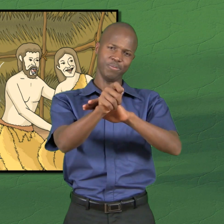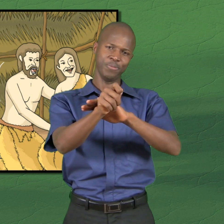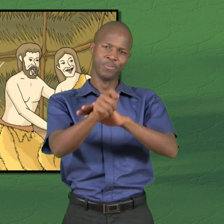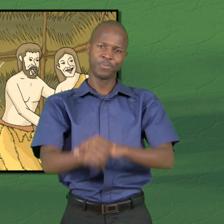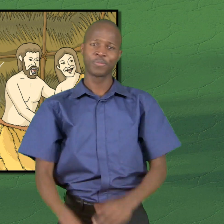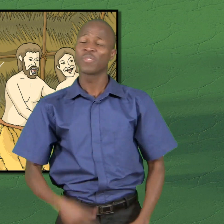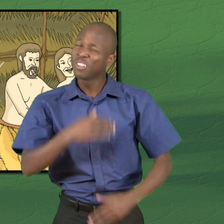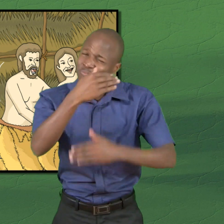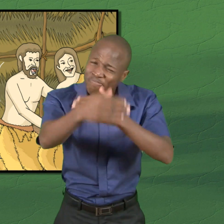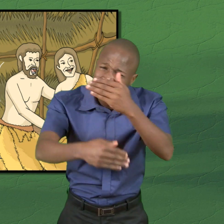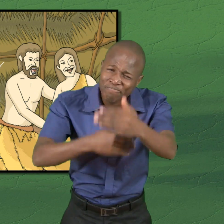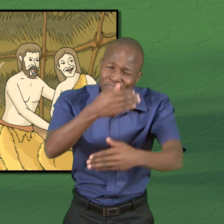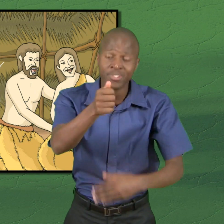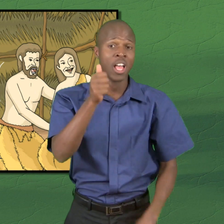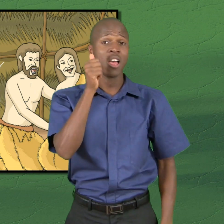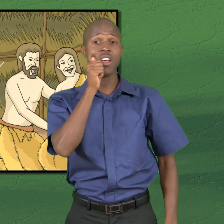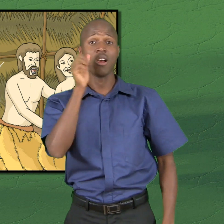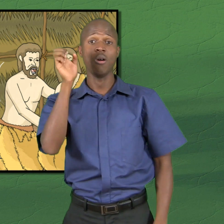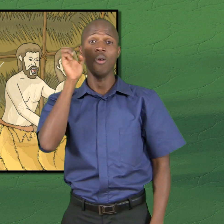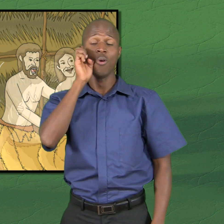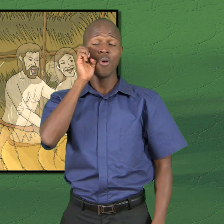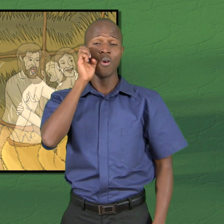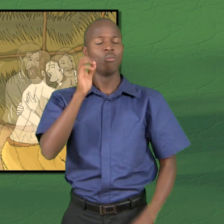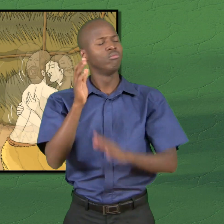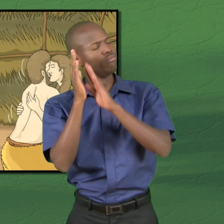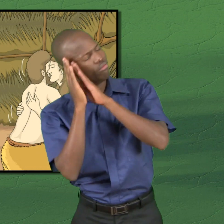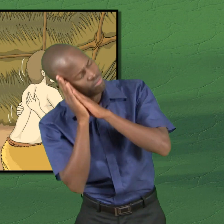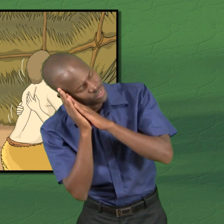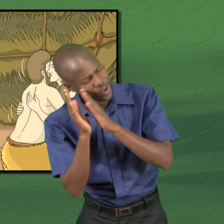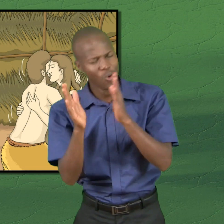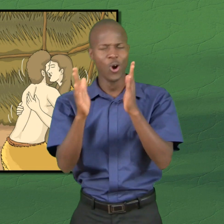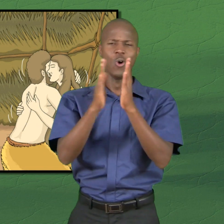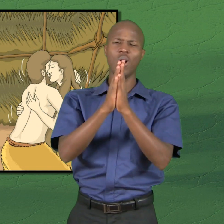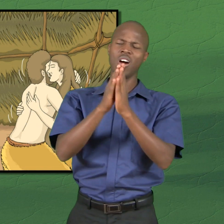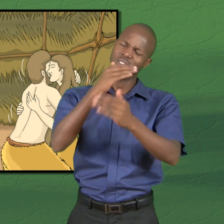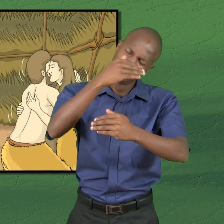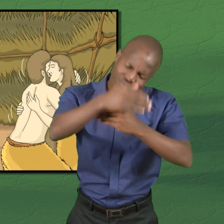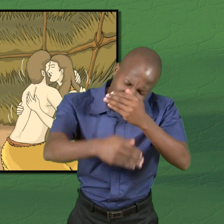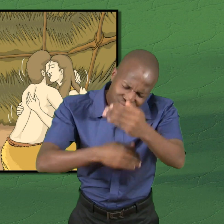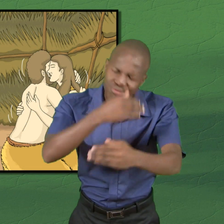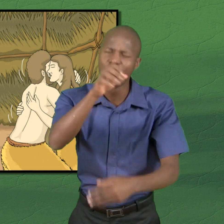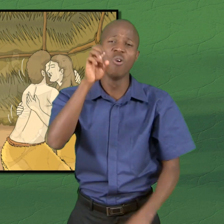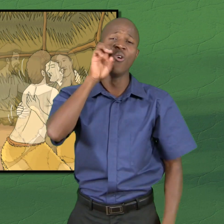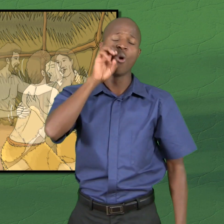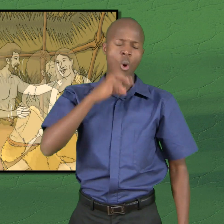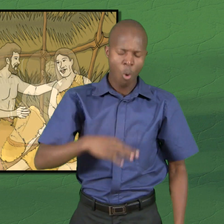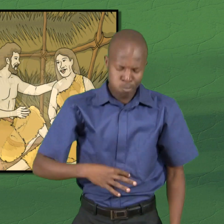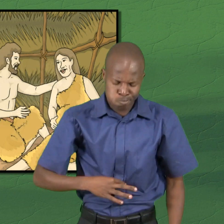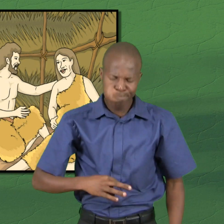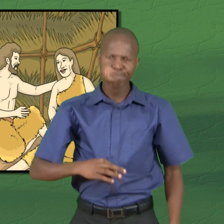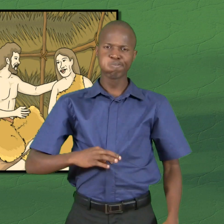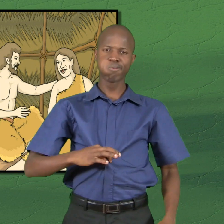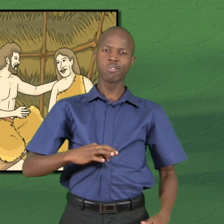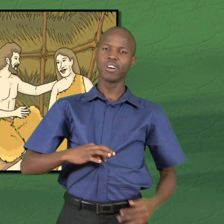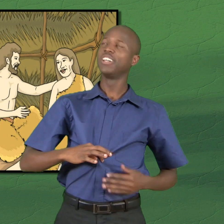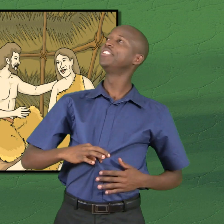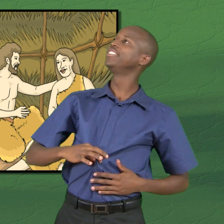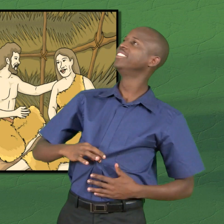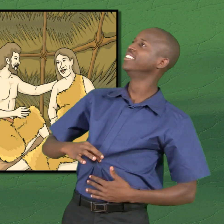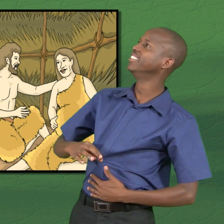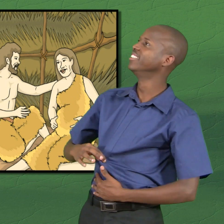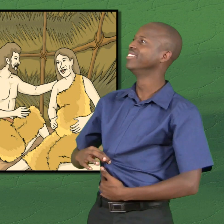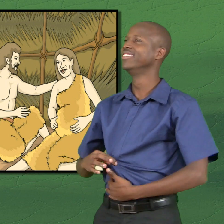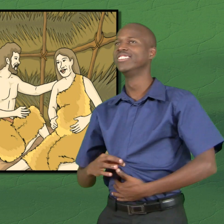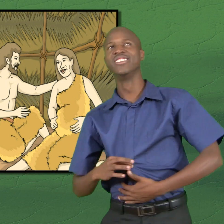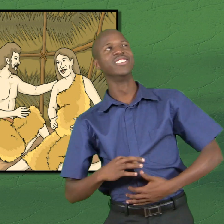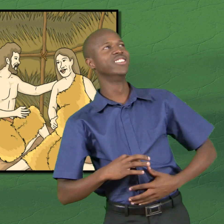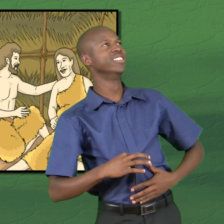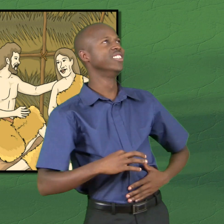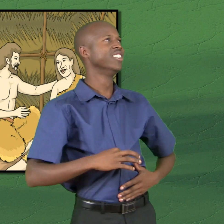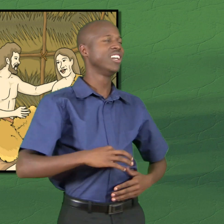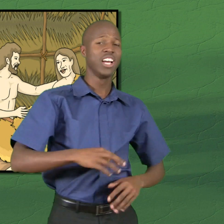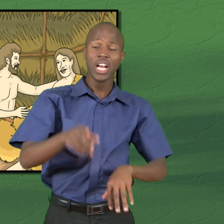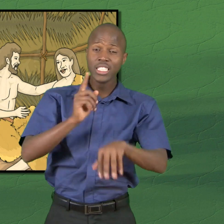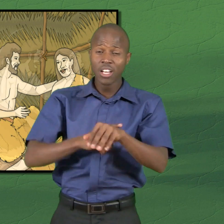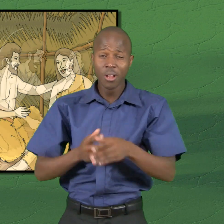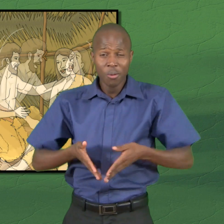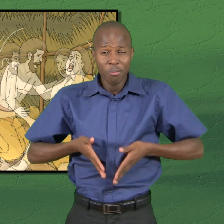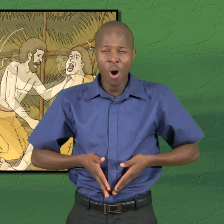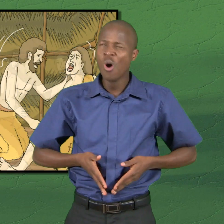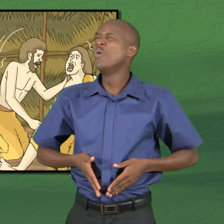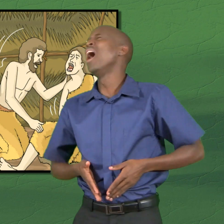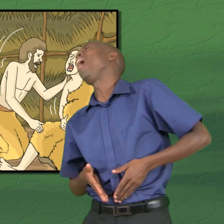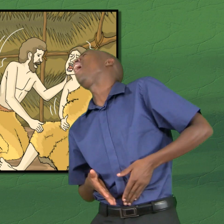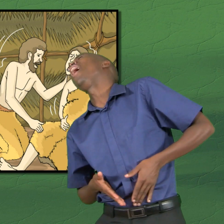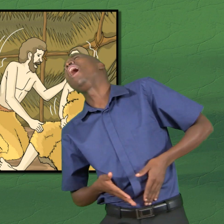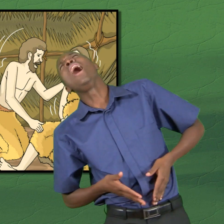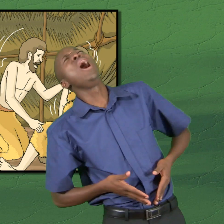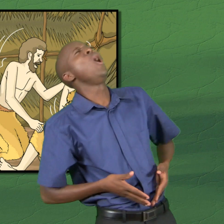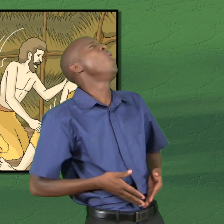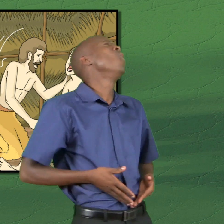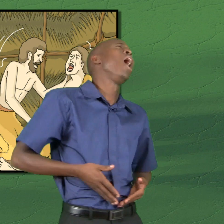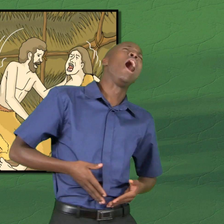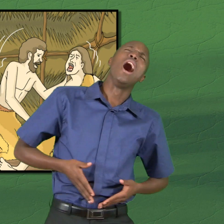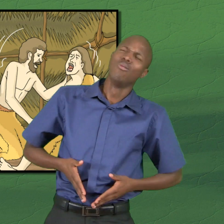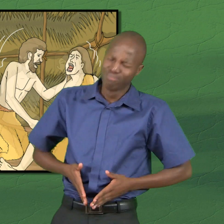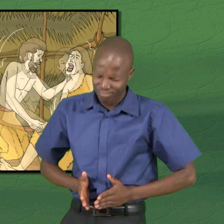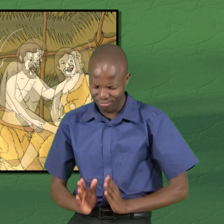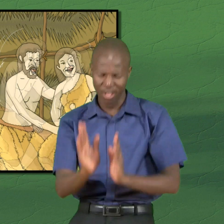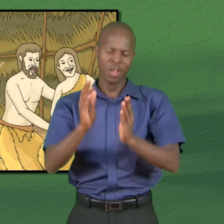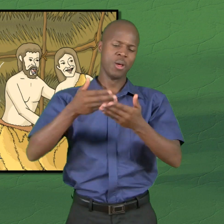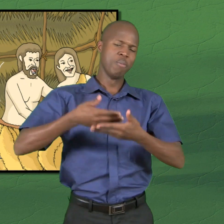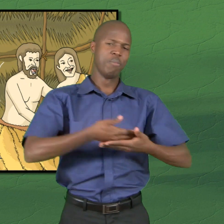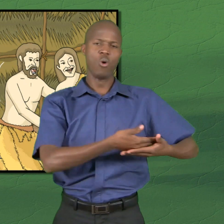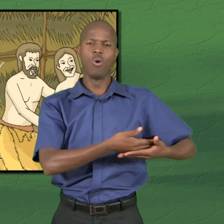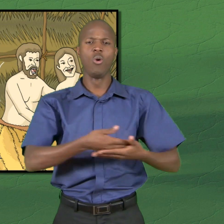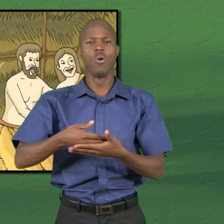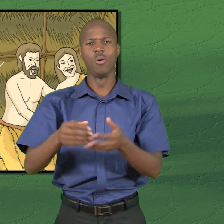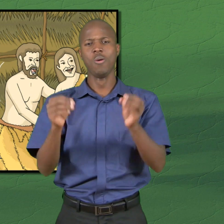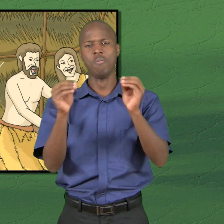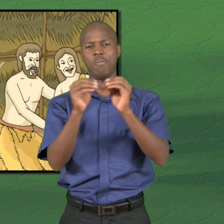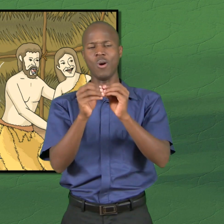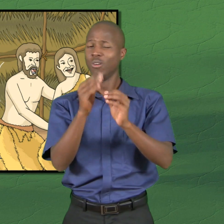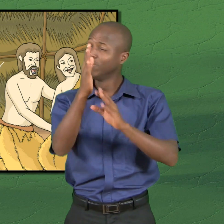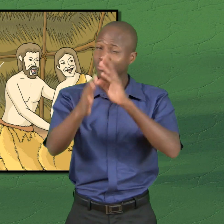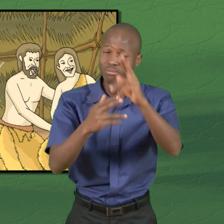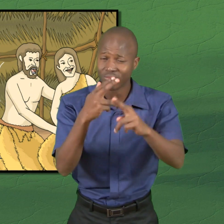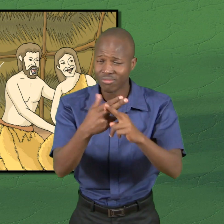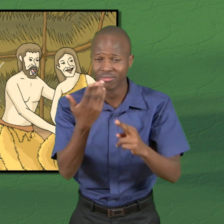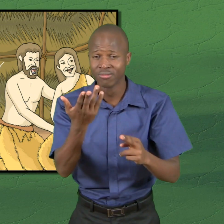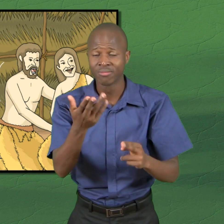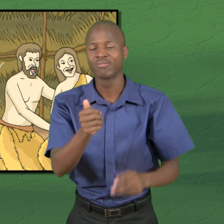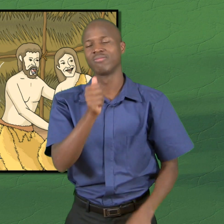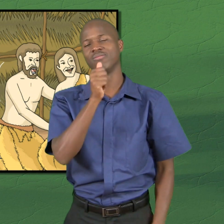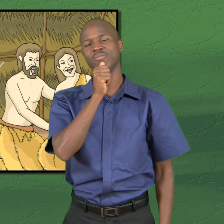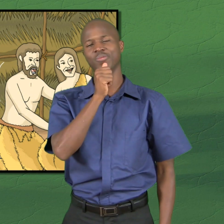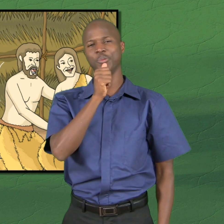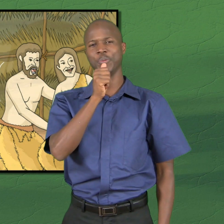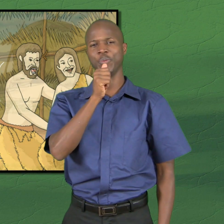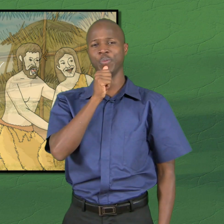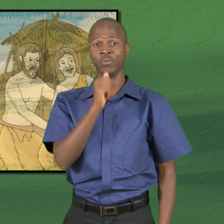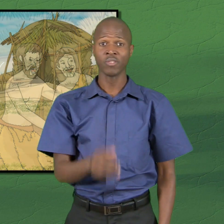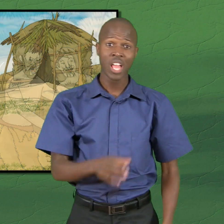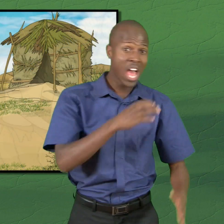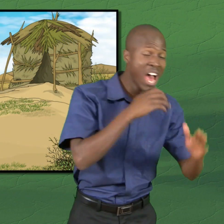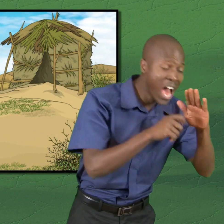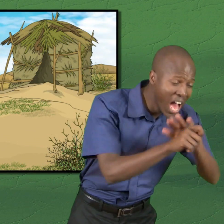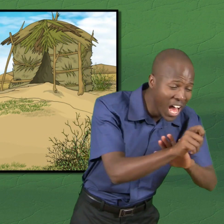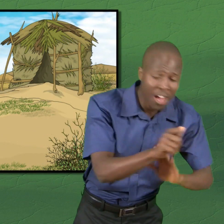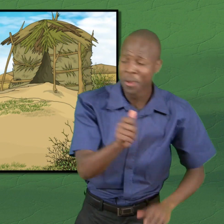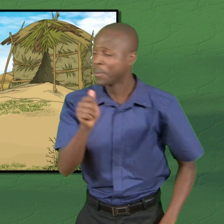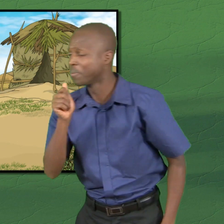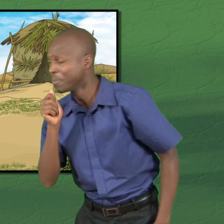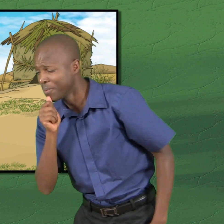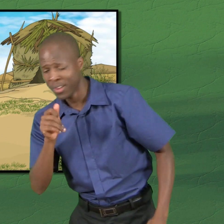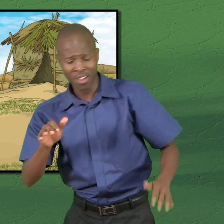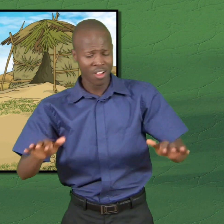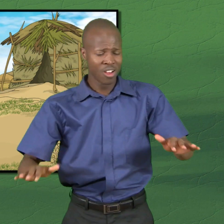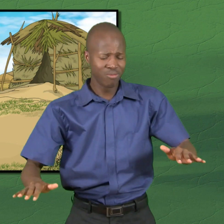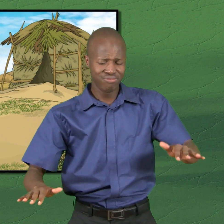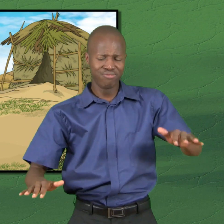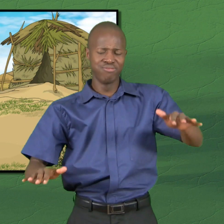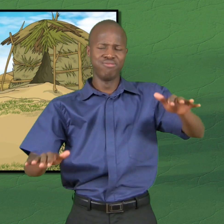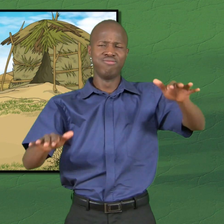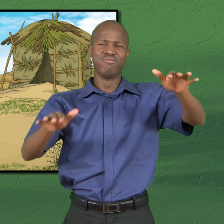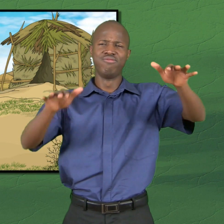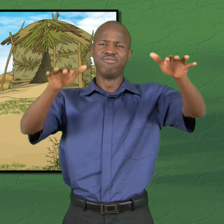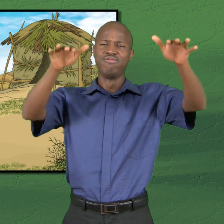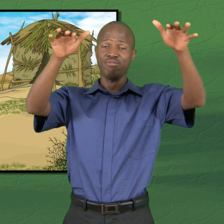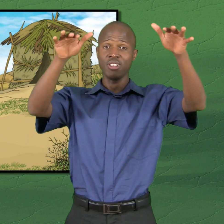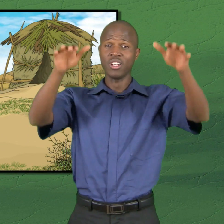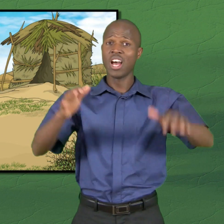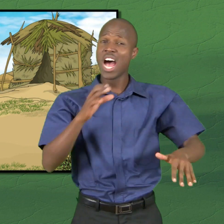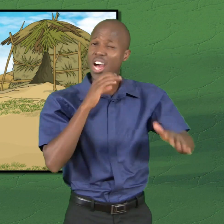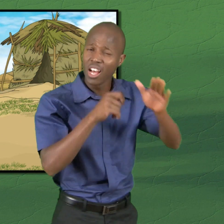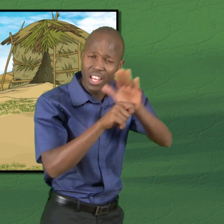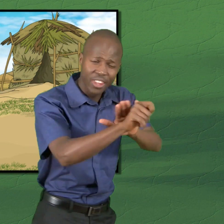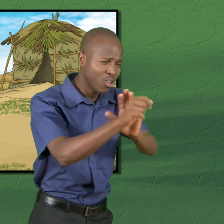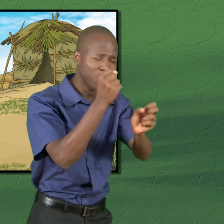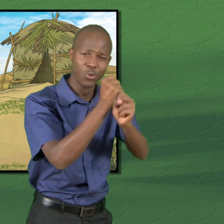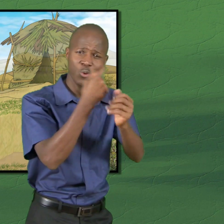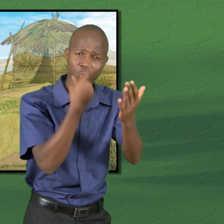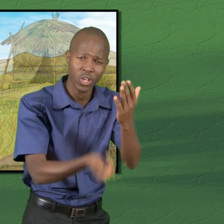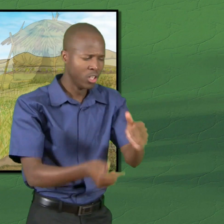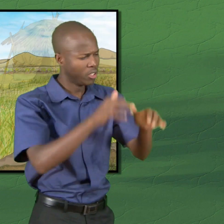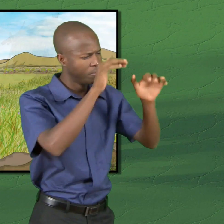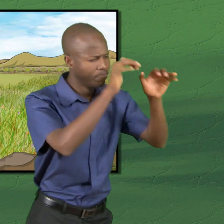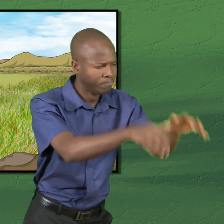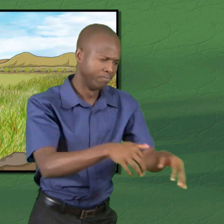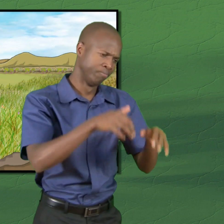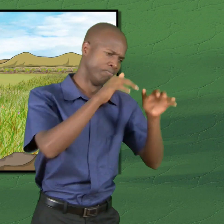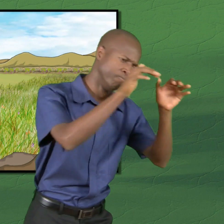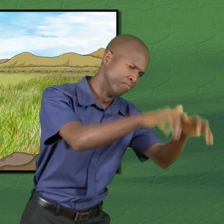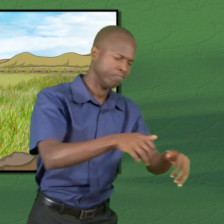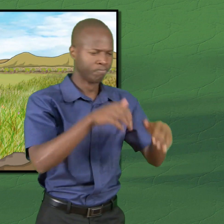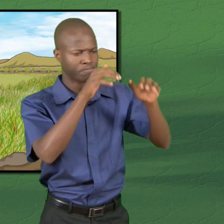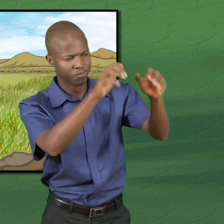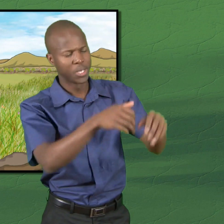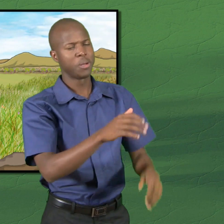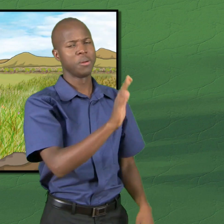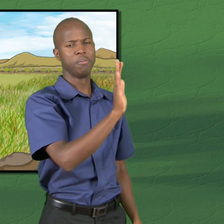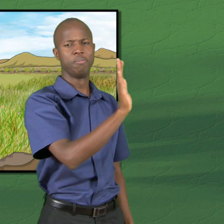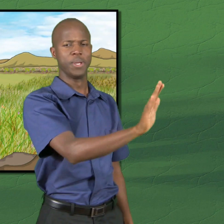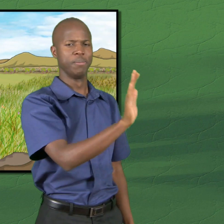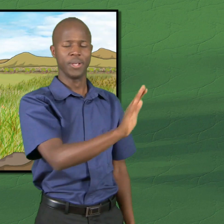Later she gave birth to Cain’s brother Abel.